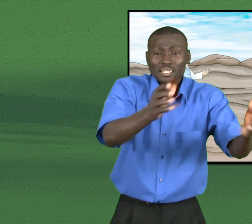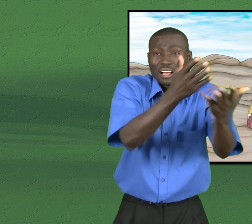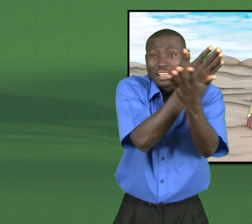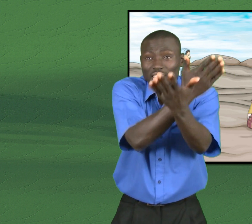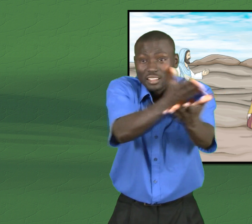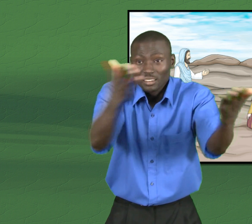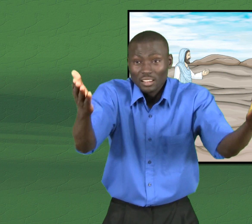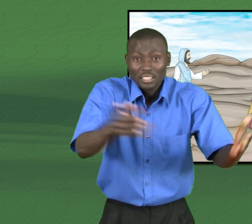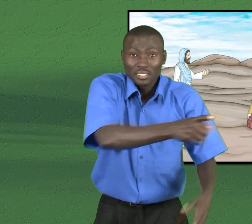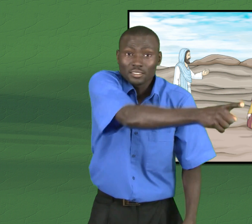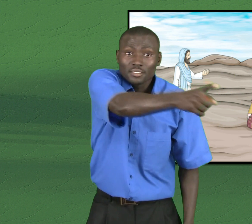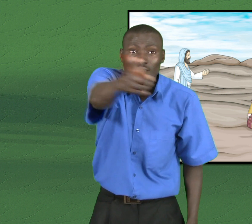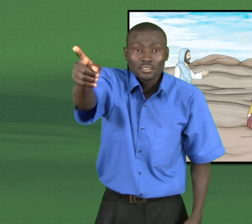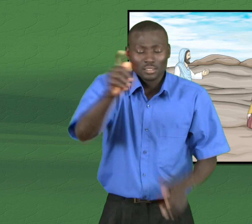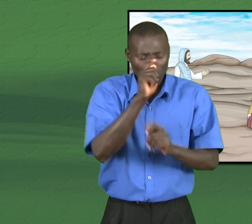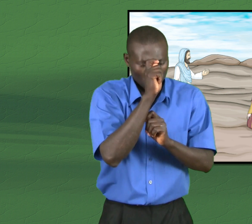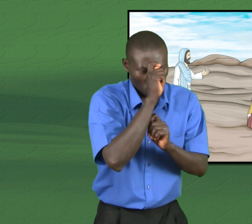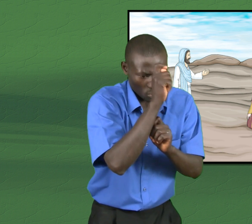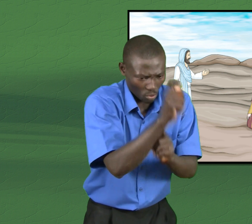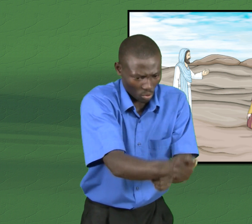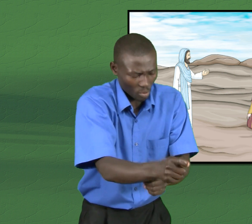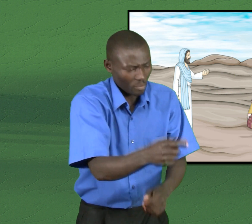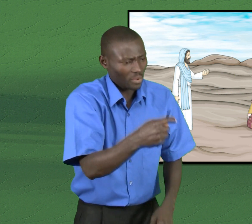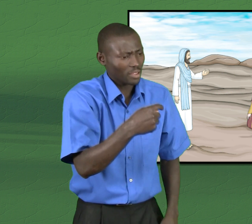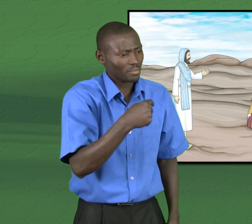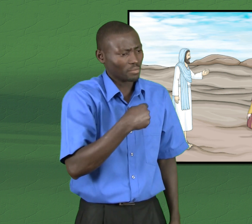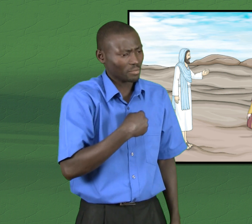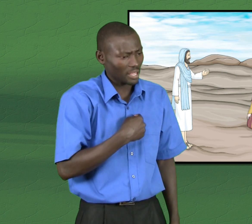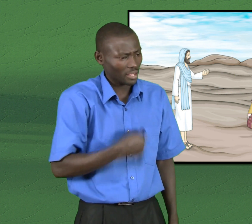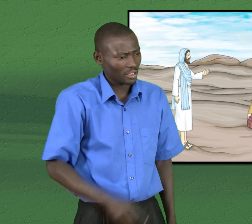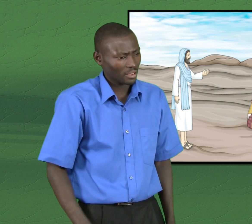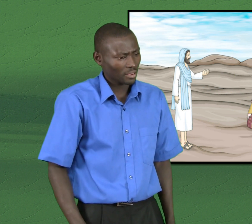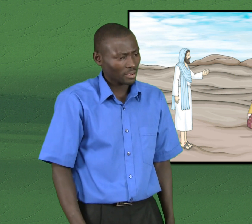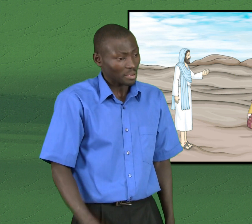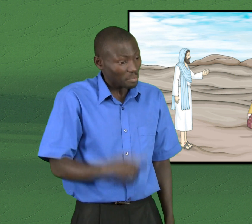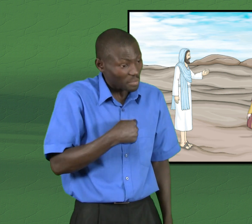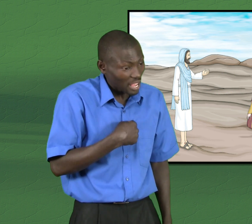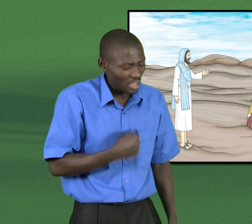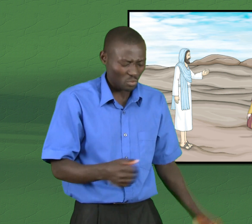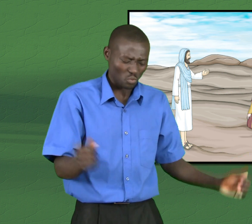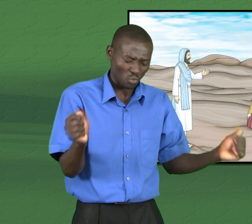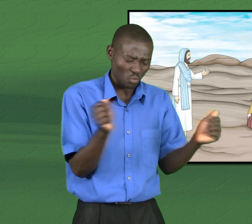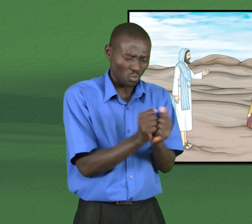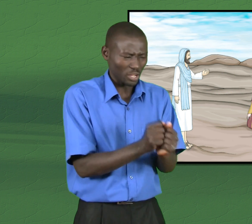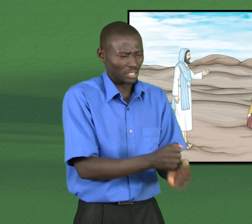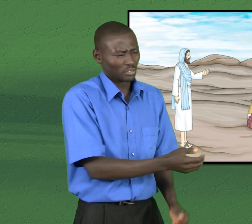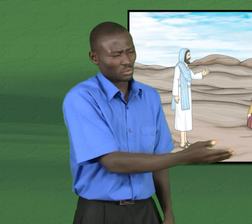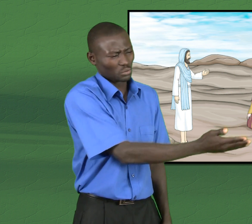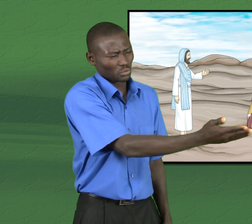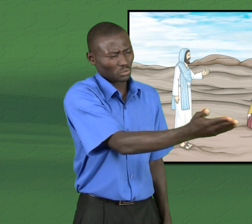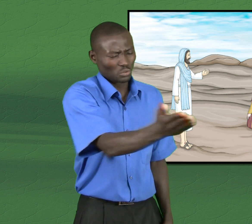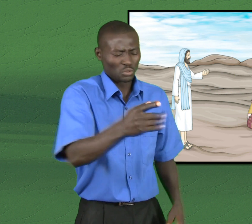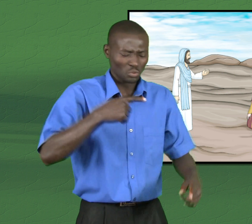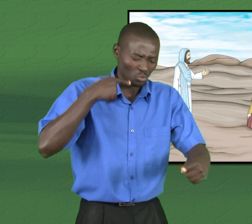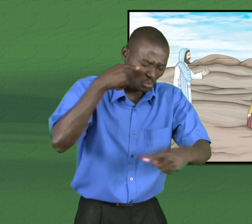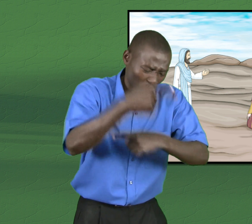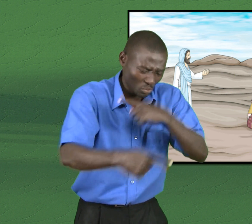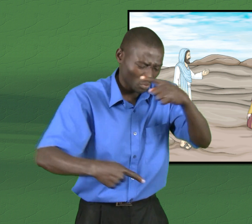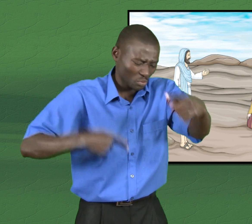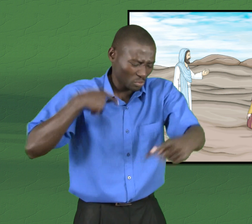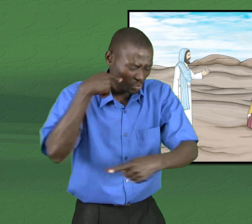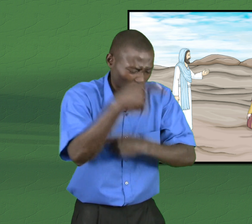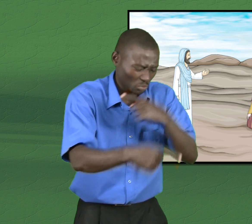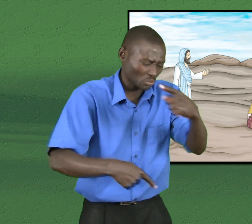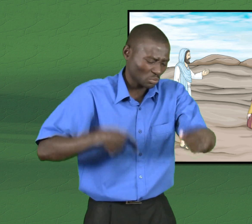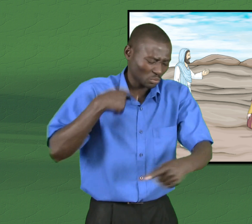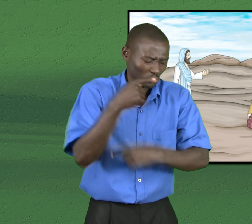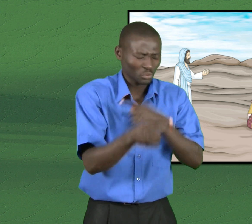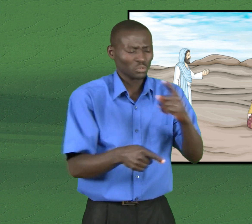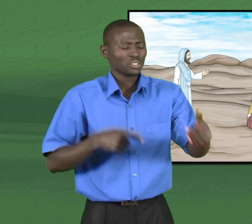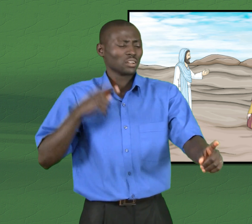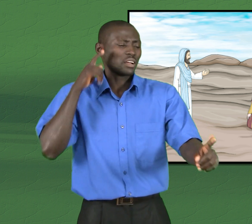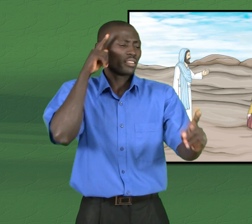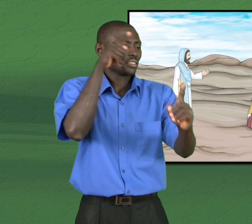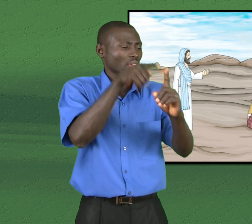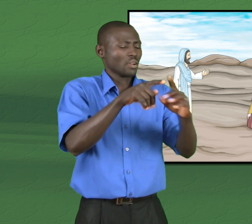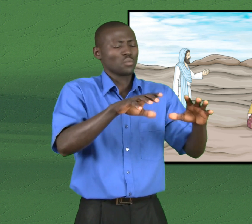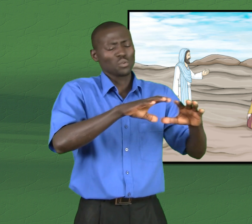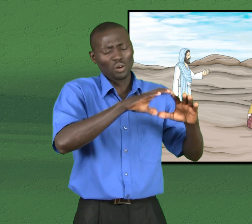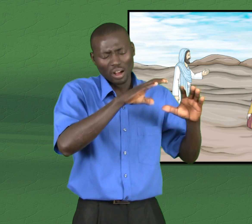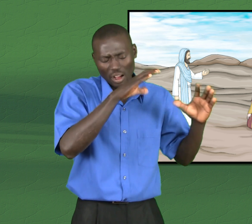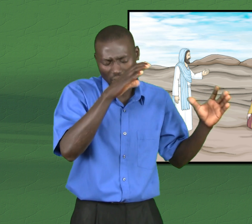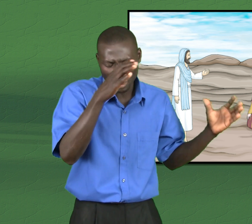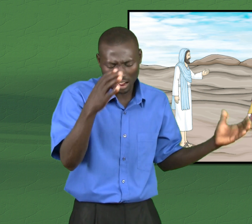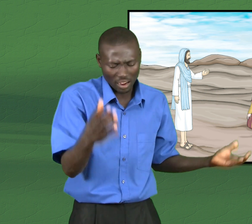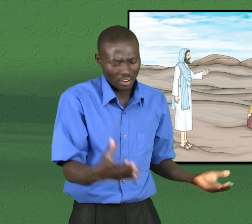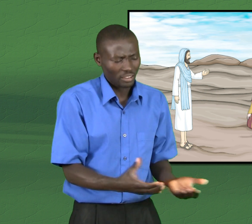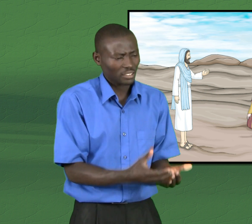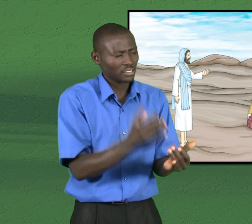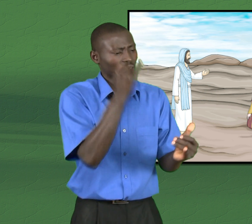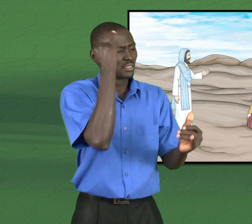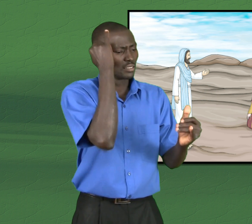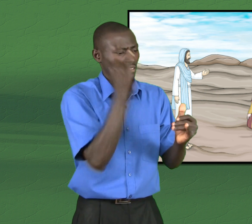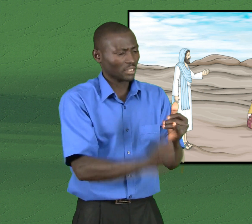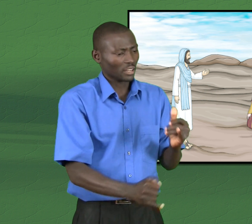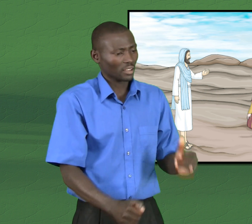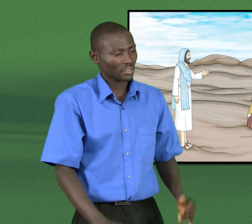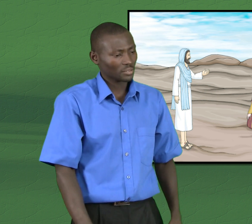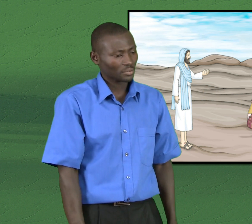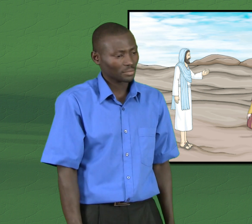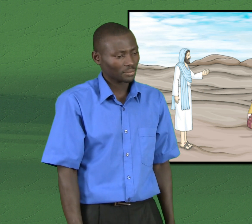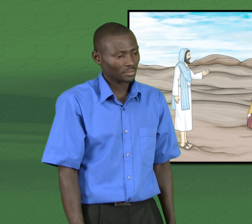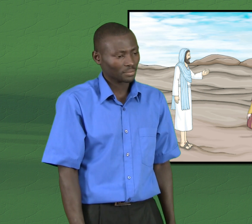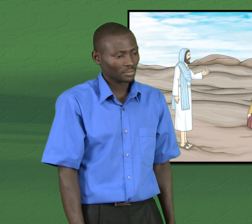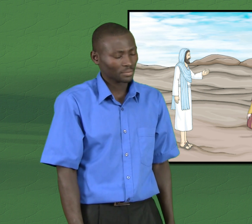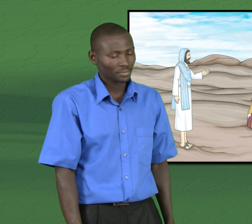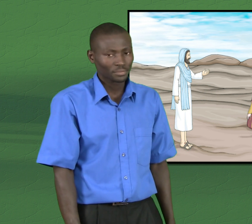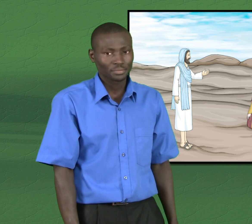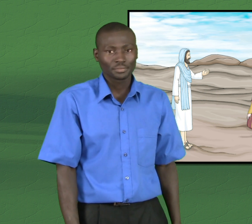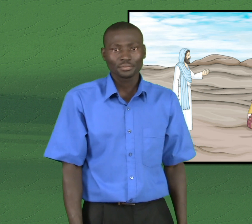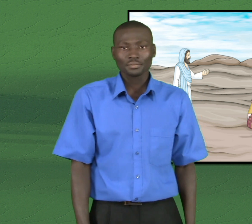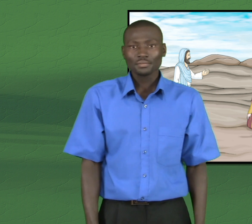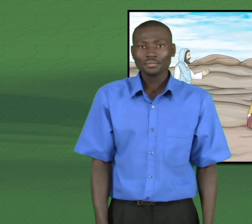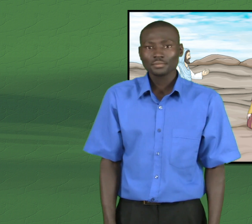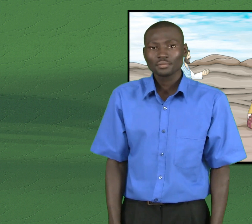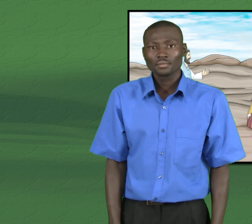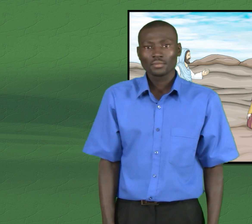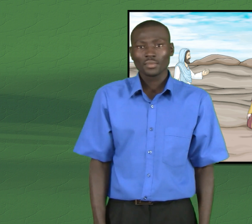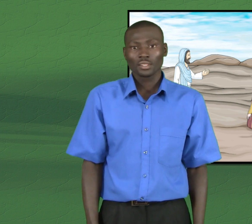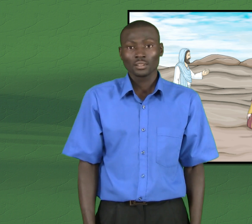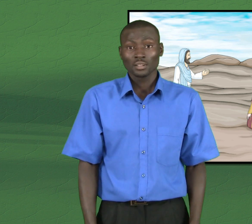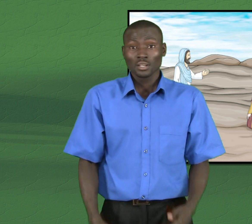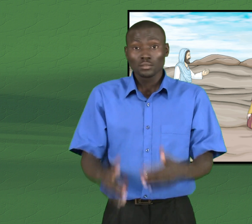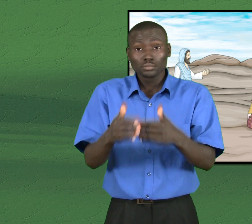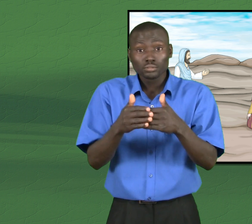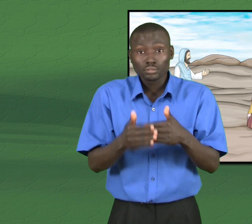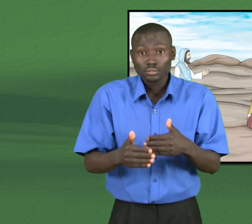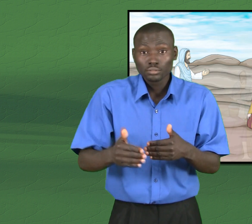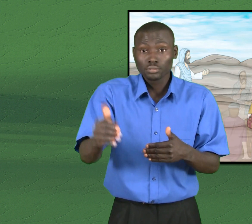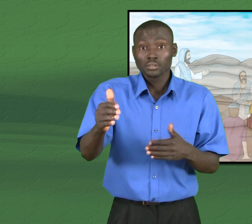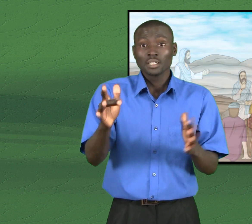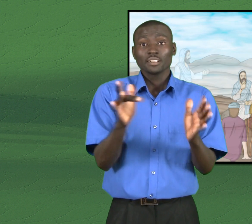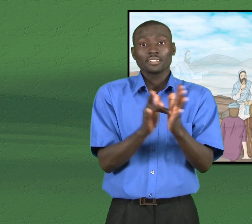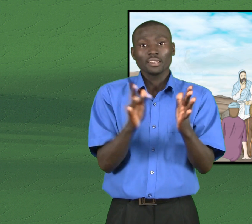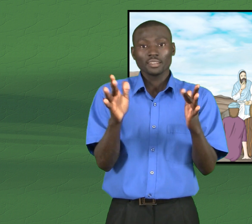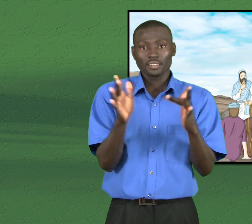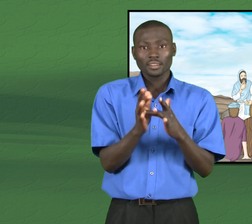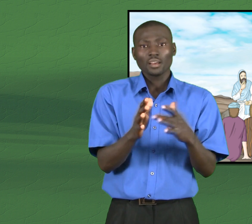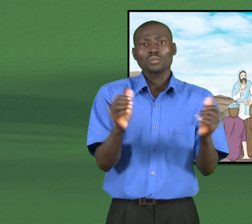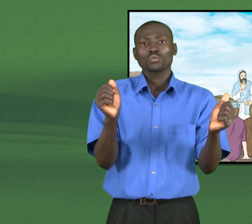And surely I am with you always, even to the end of the age.”